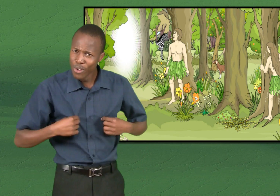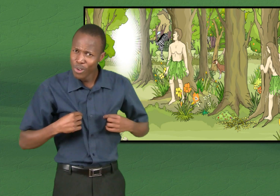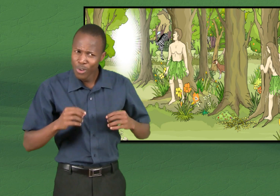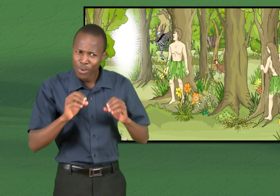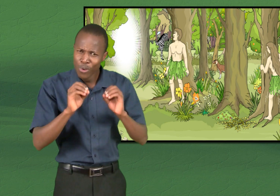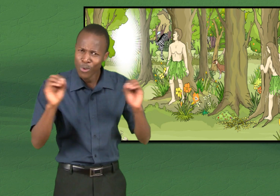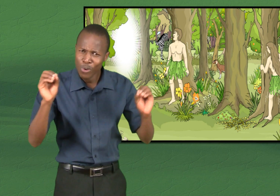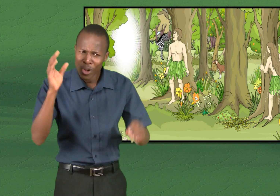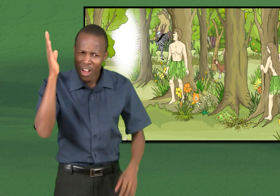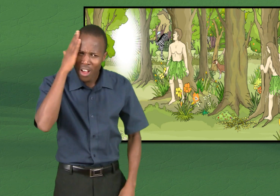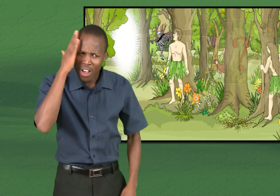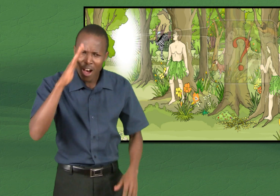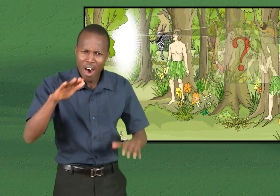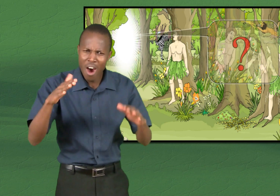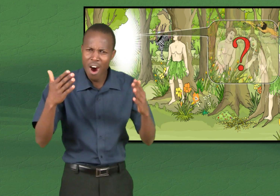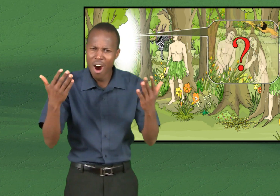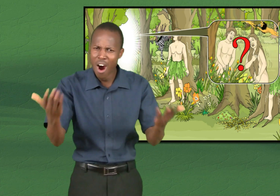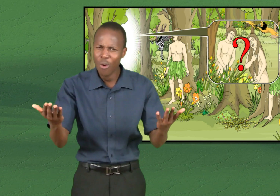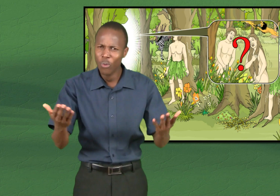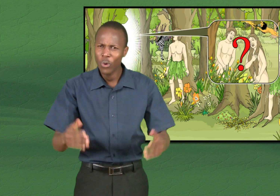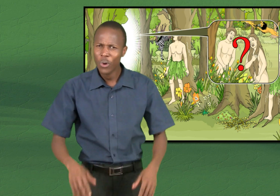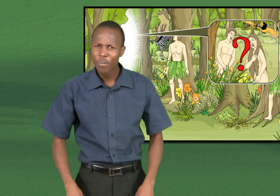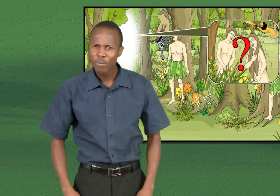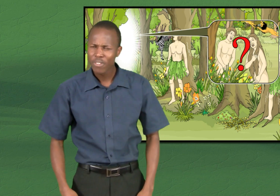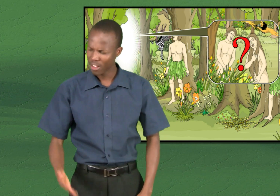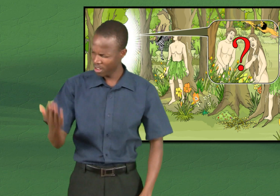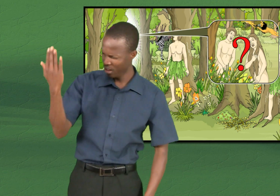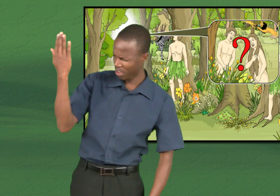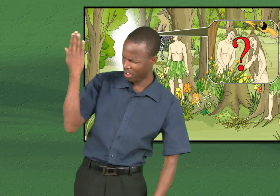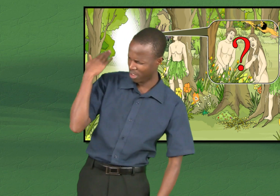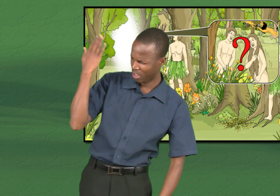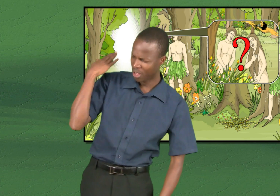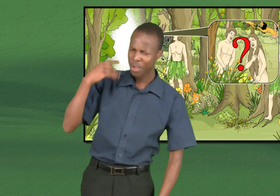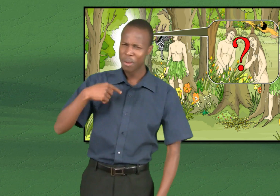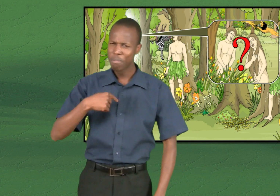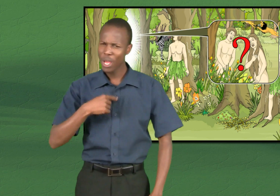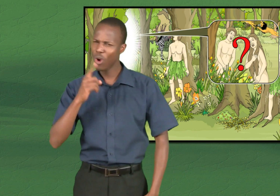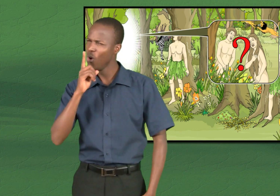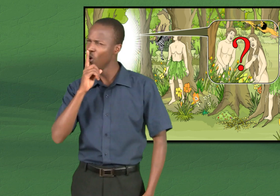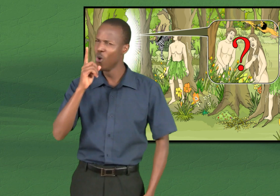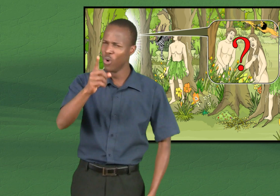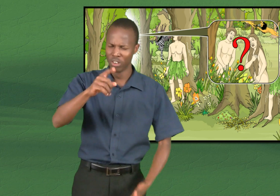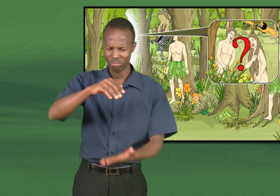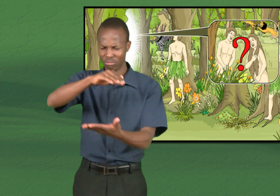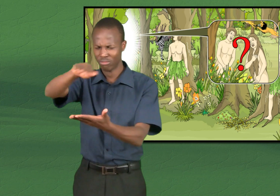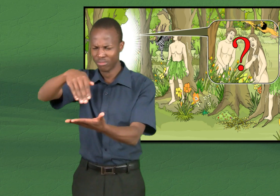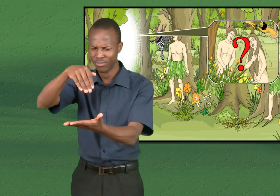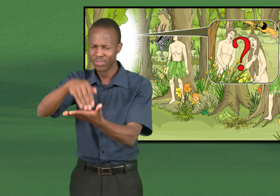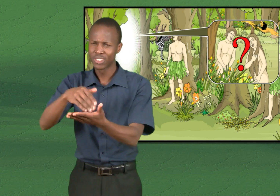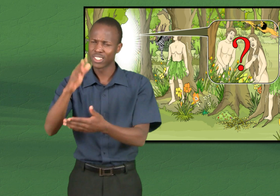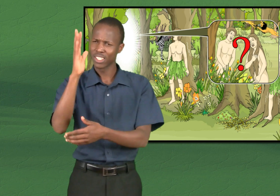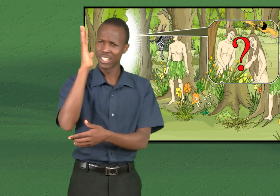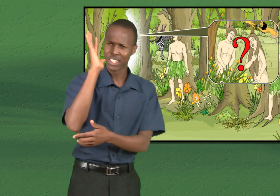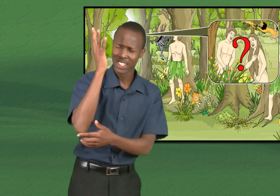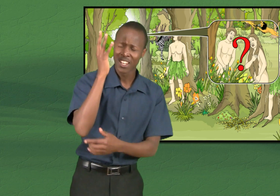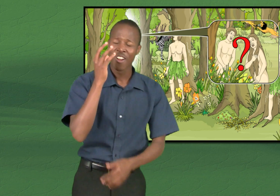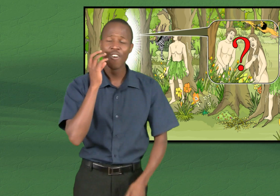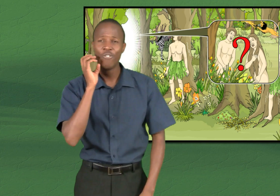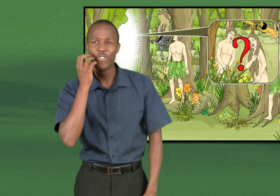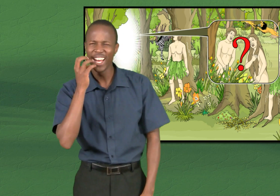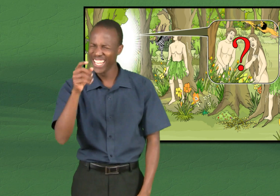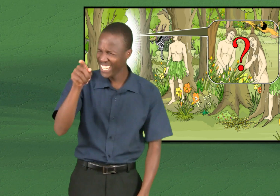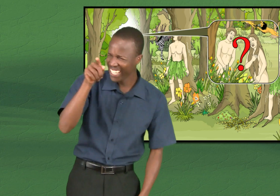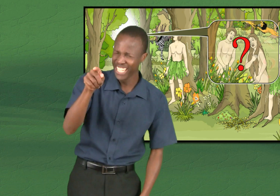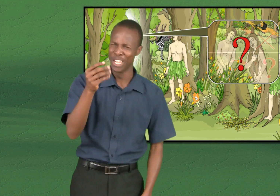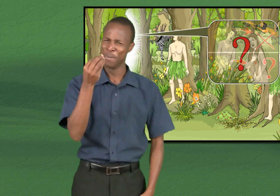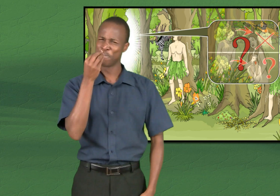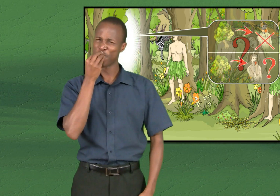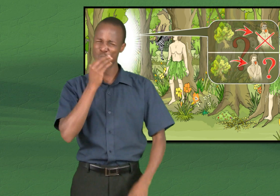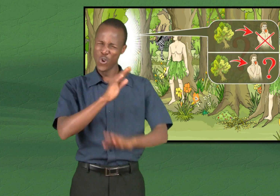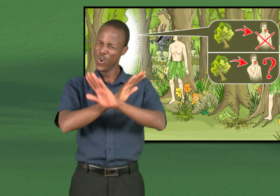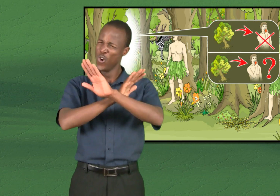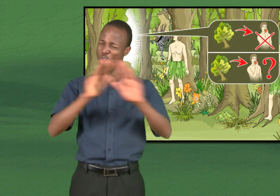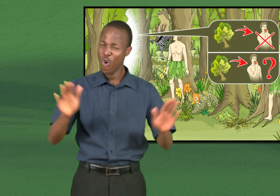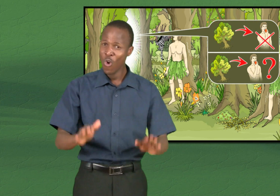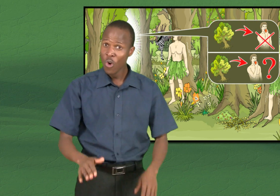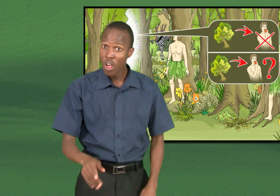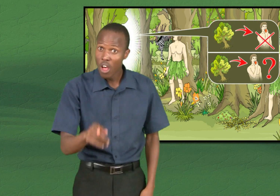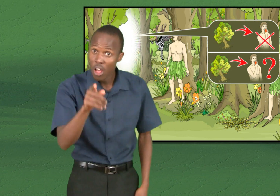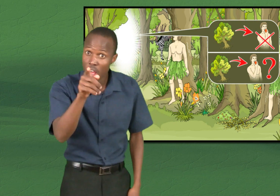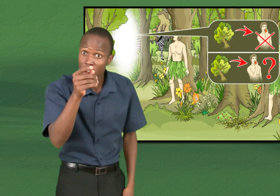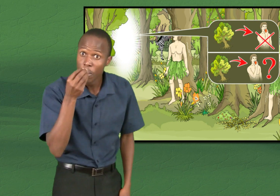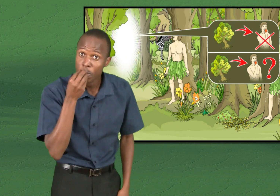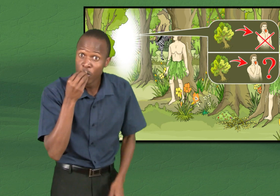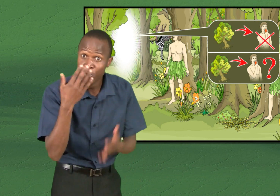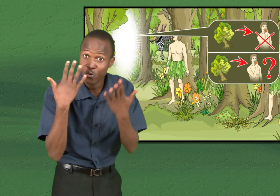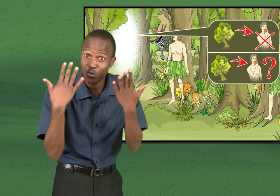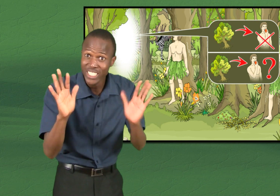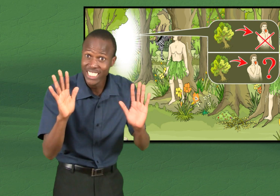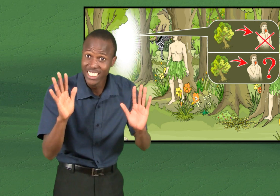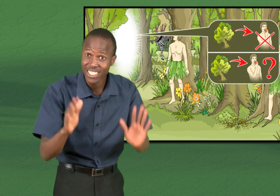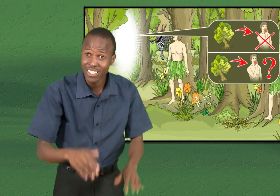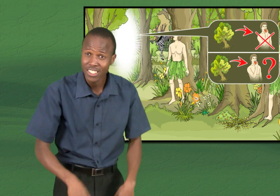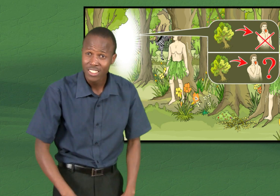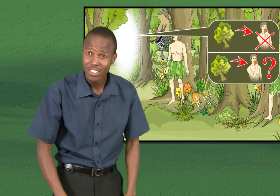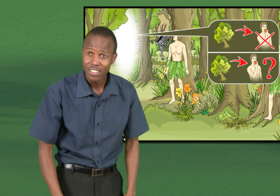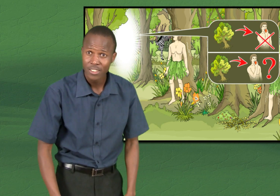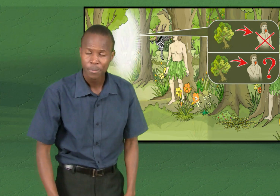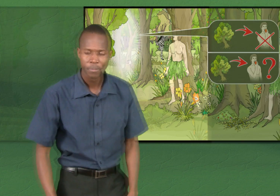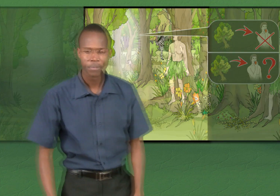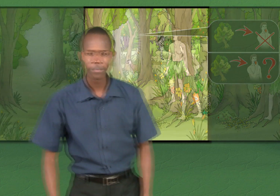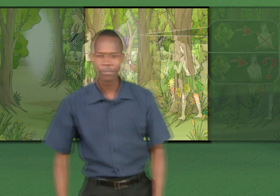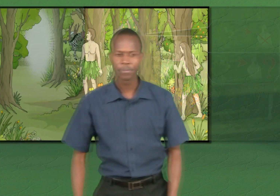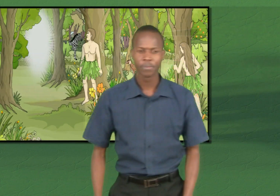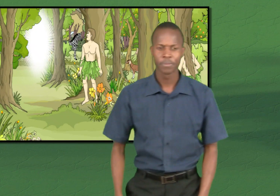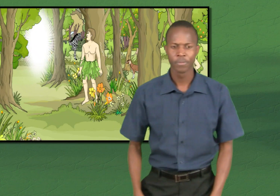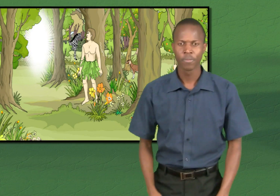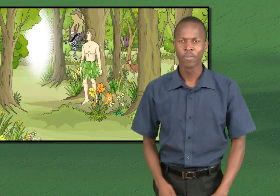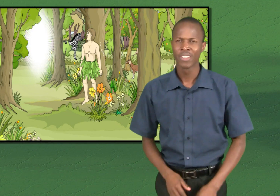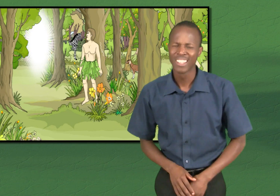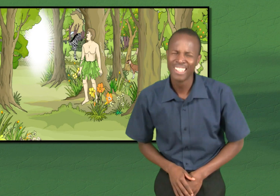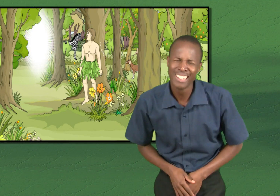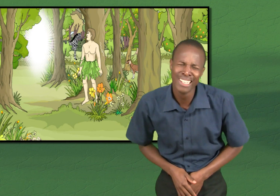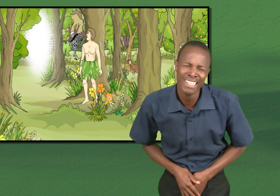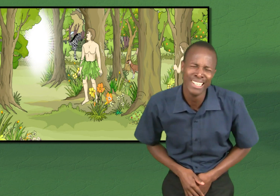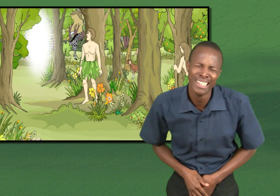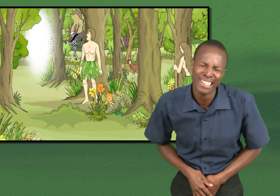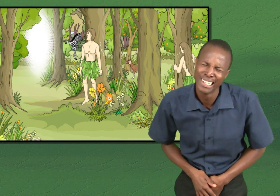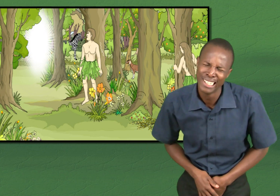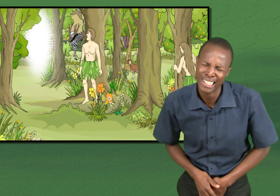“Who told you that you were naked?” asked the LORD God. “Have you eaten from the tree of which I commanded you not to eat?”